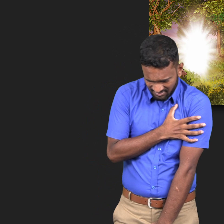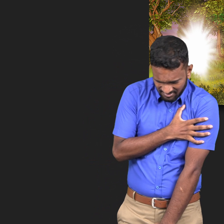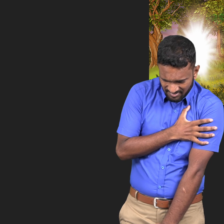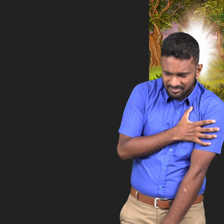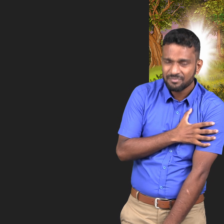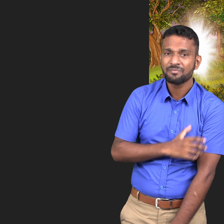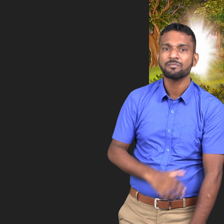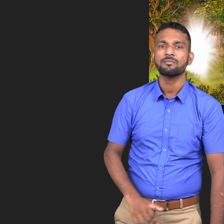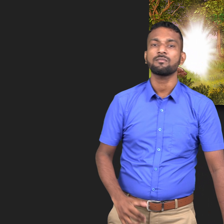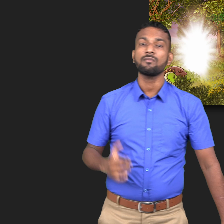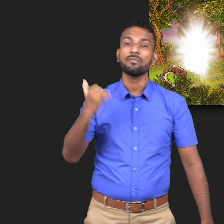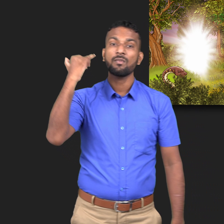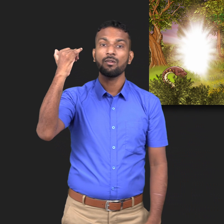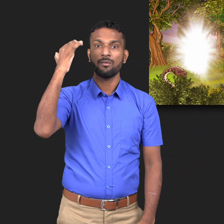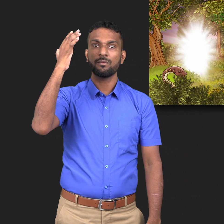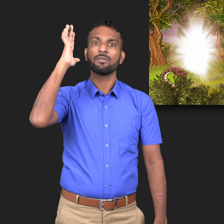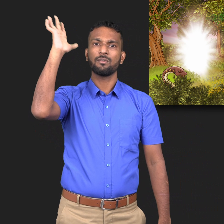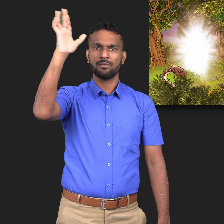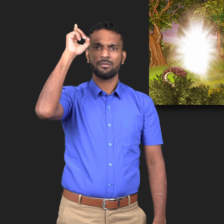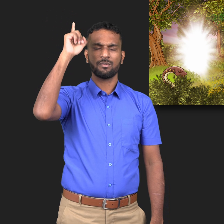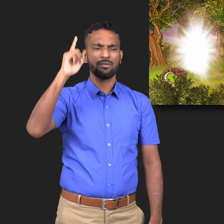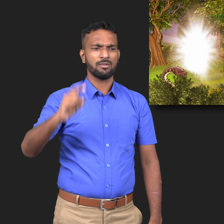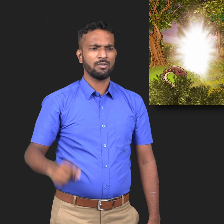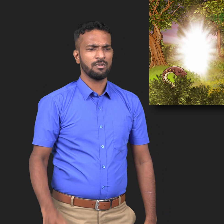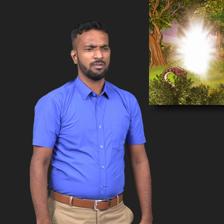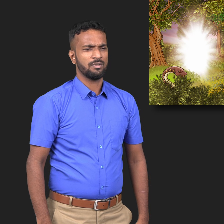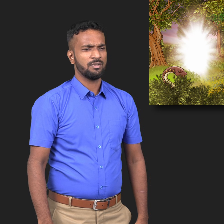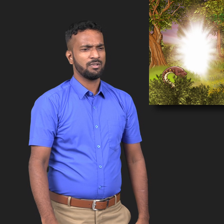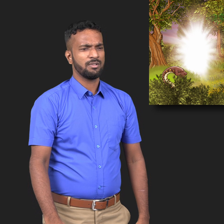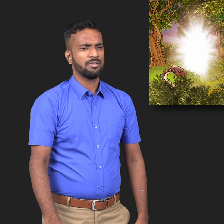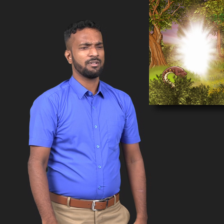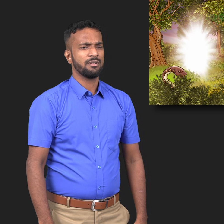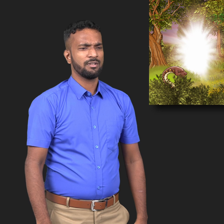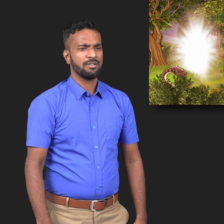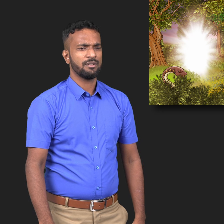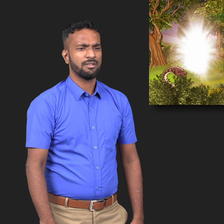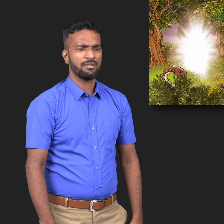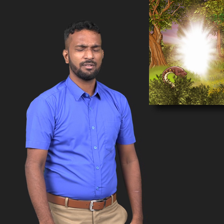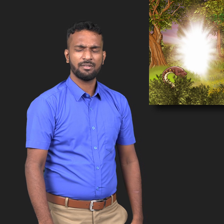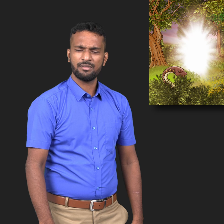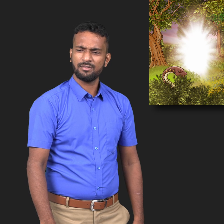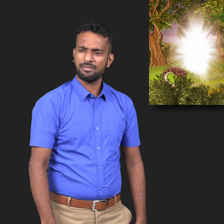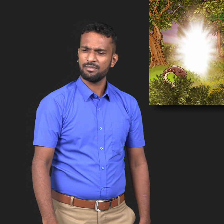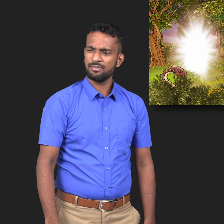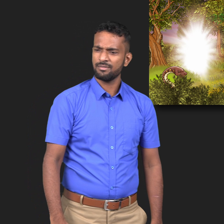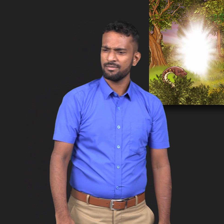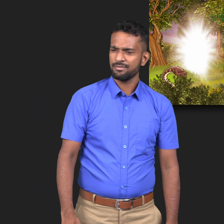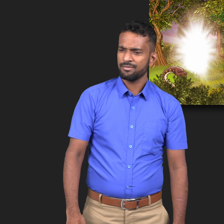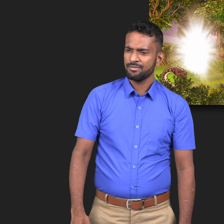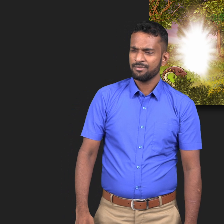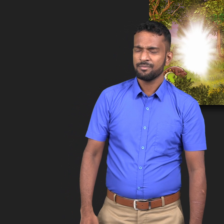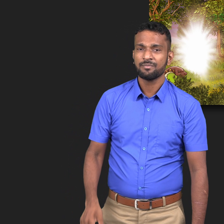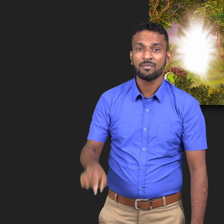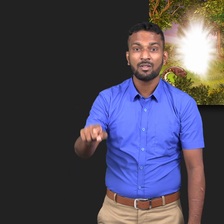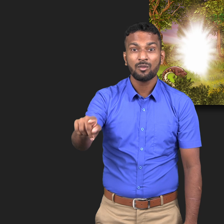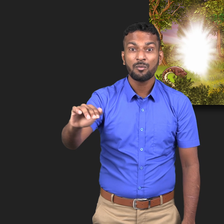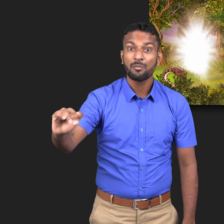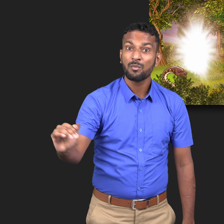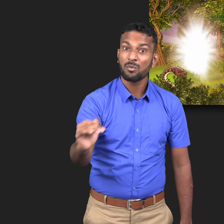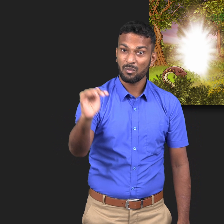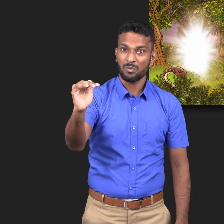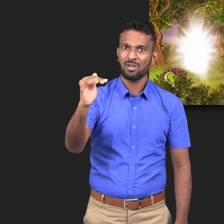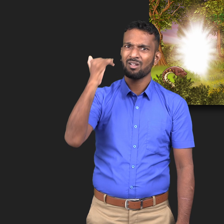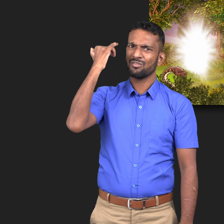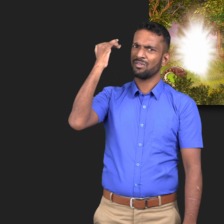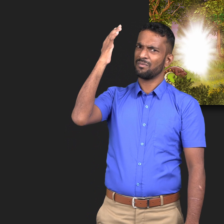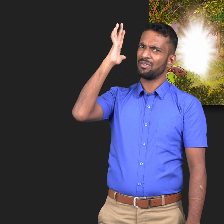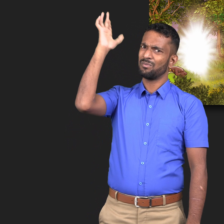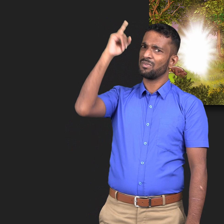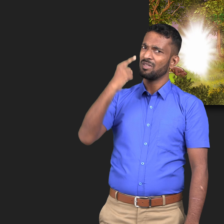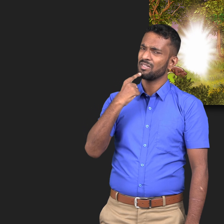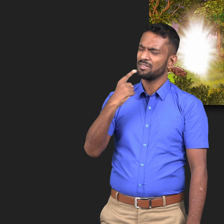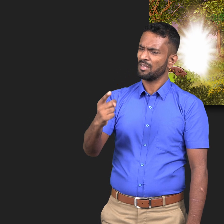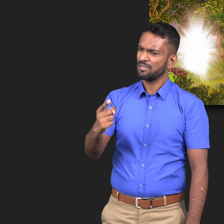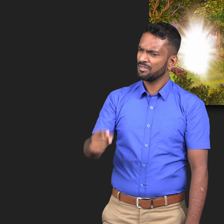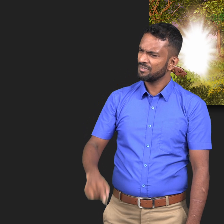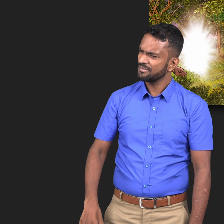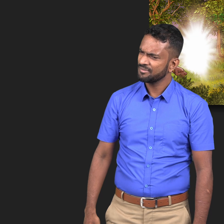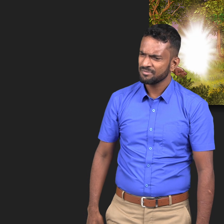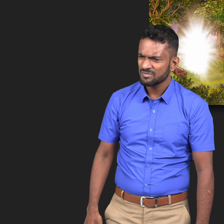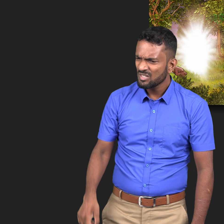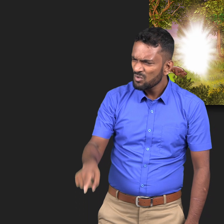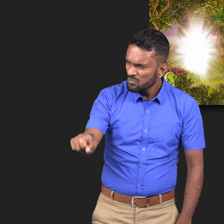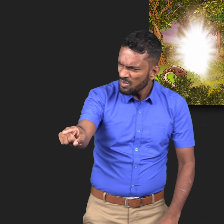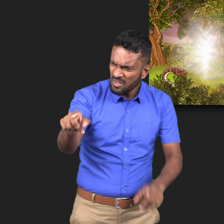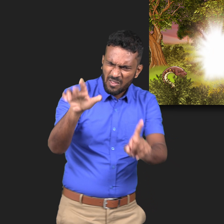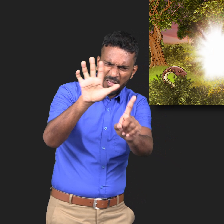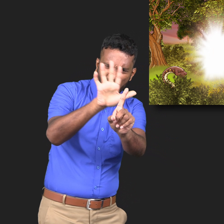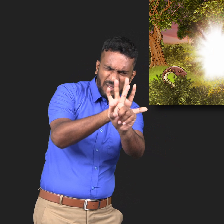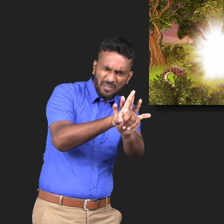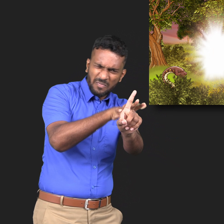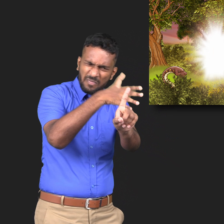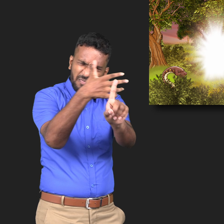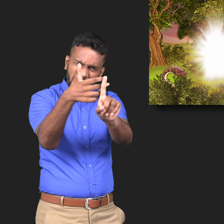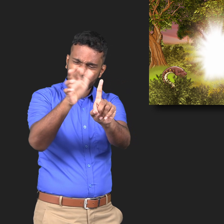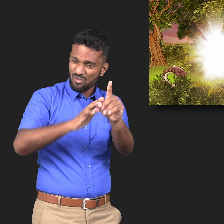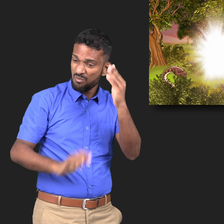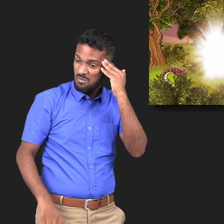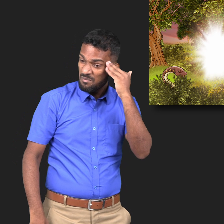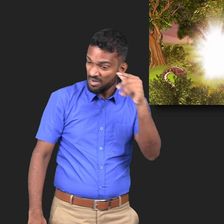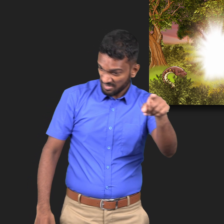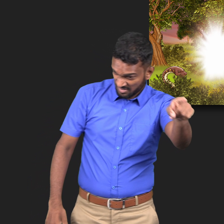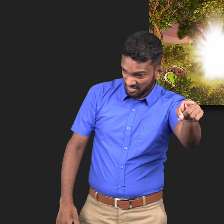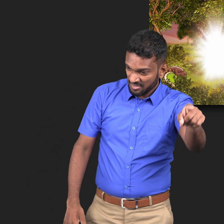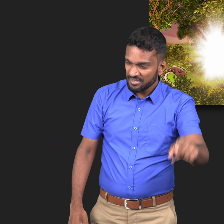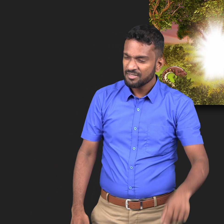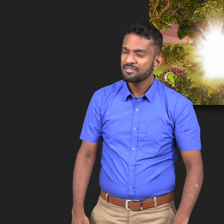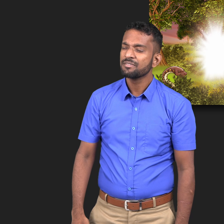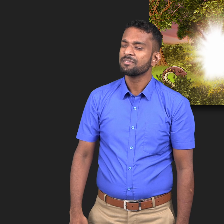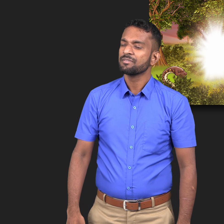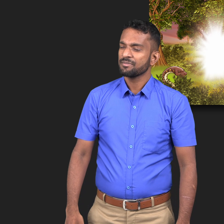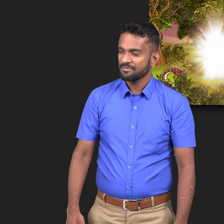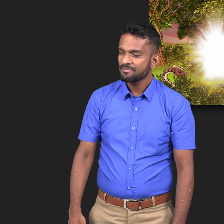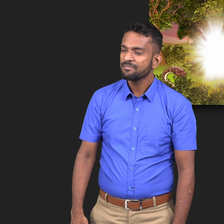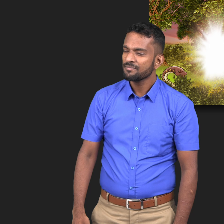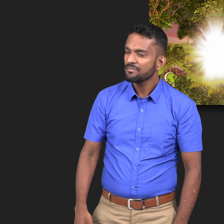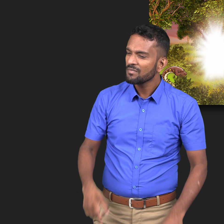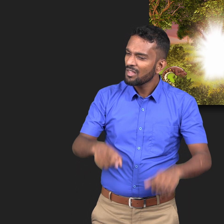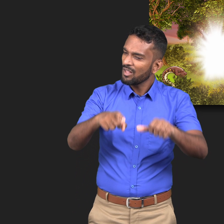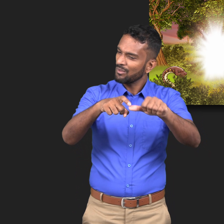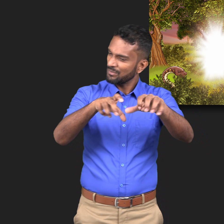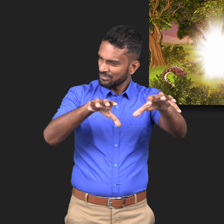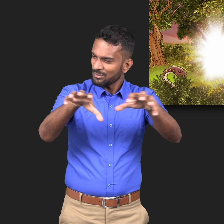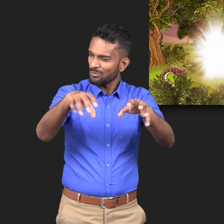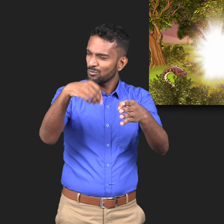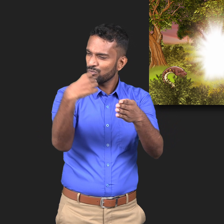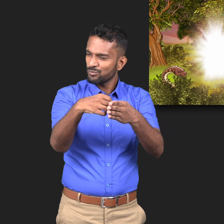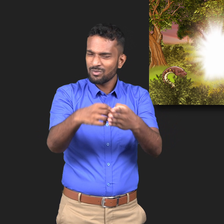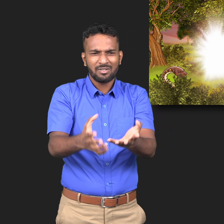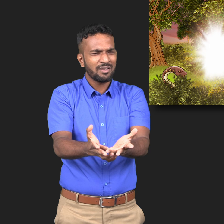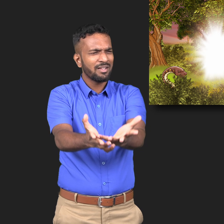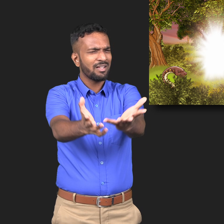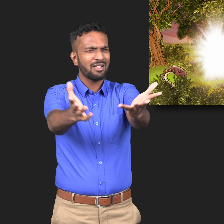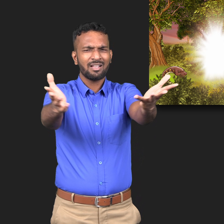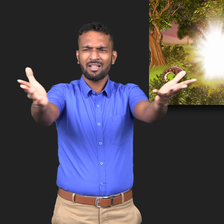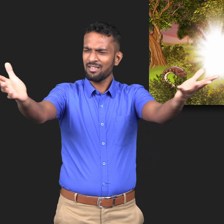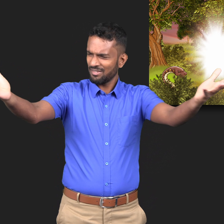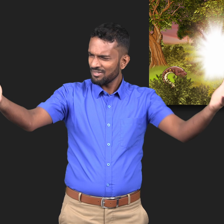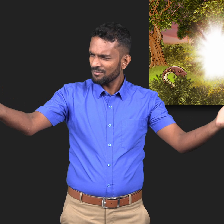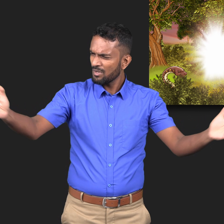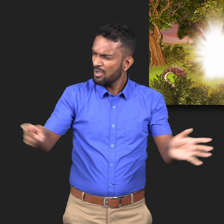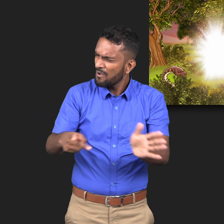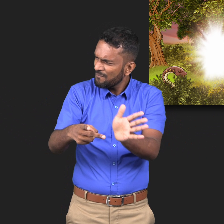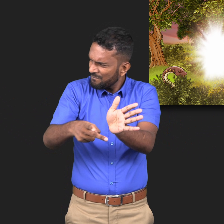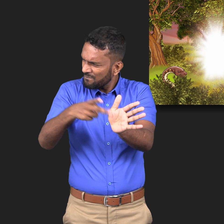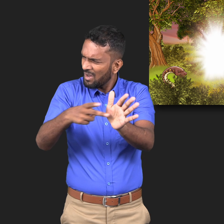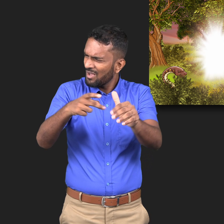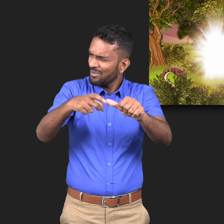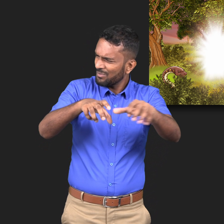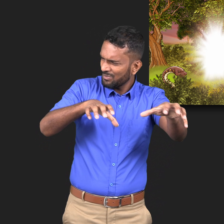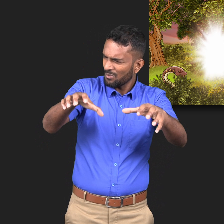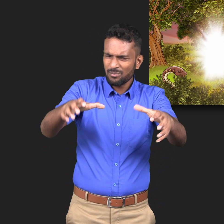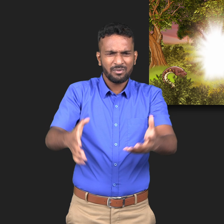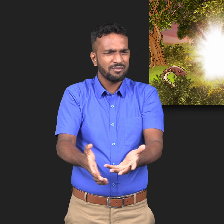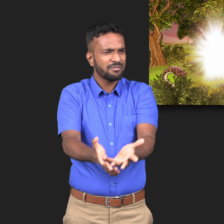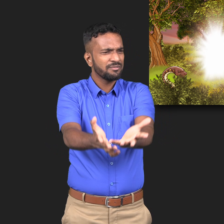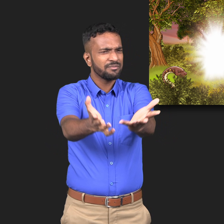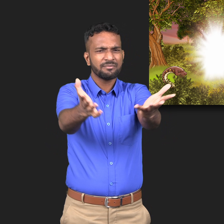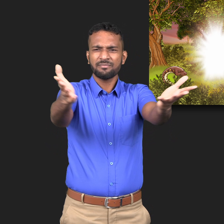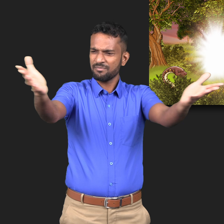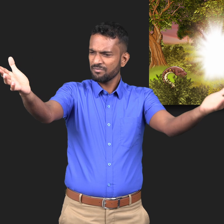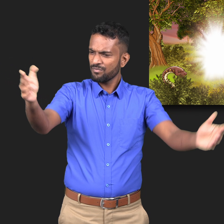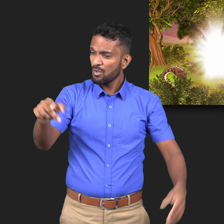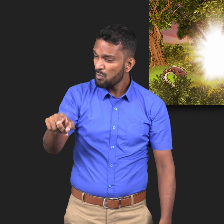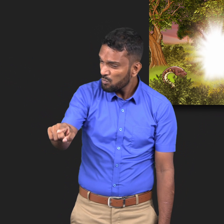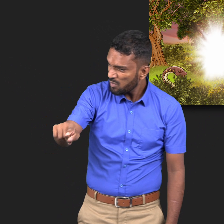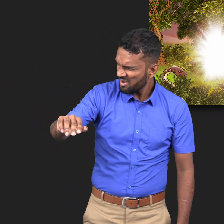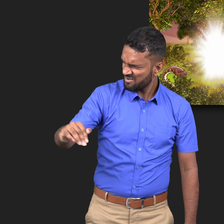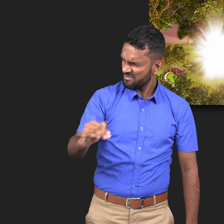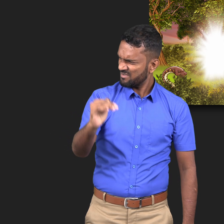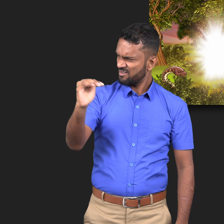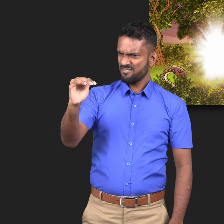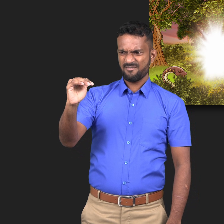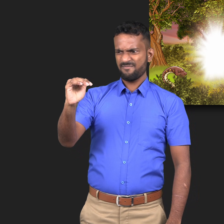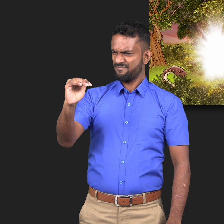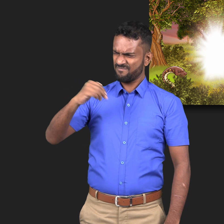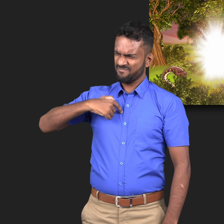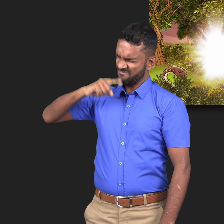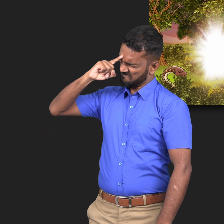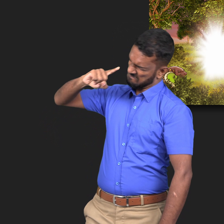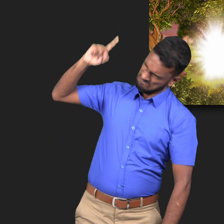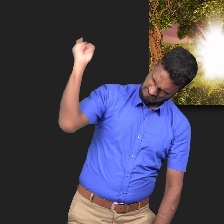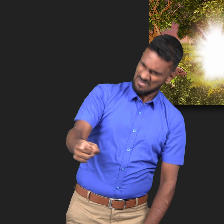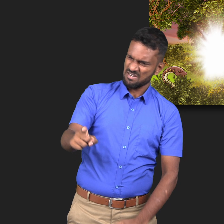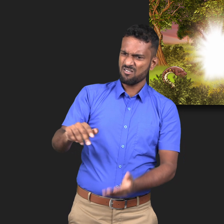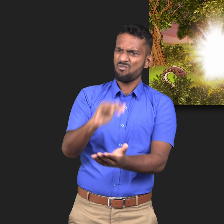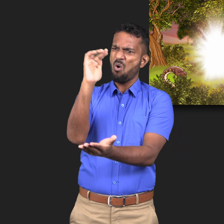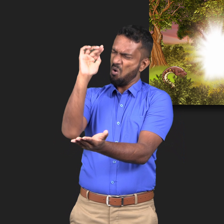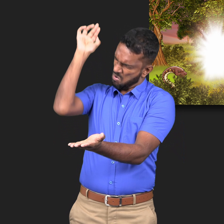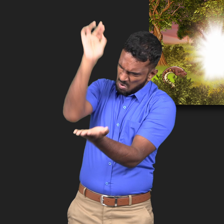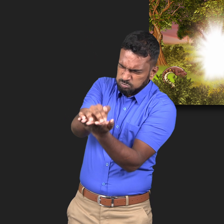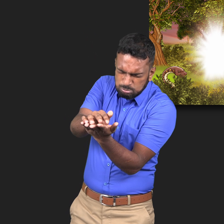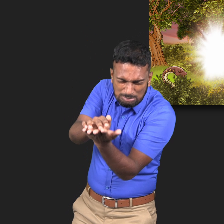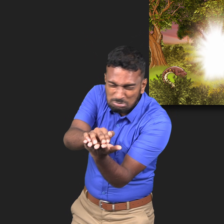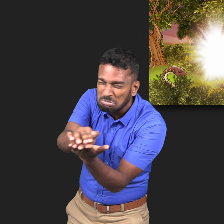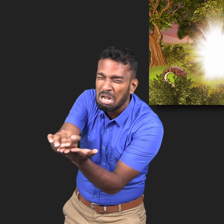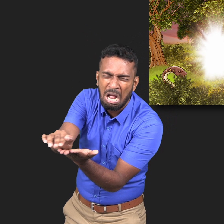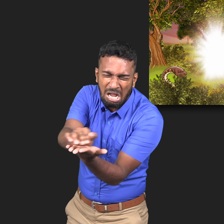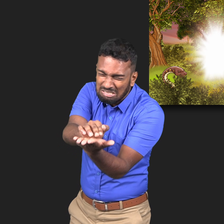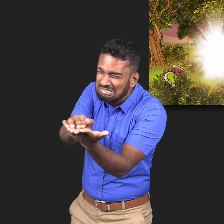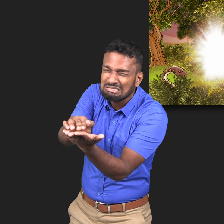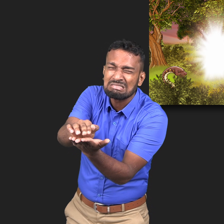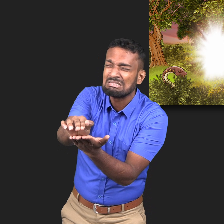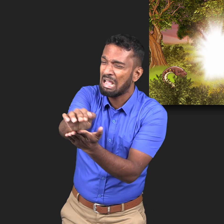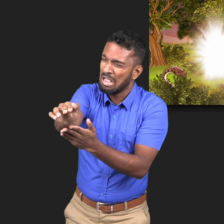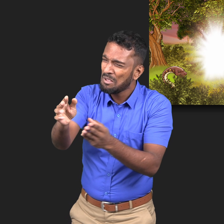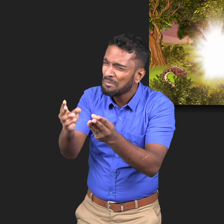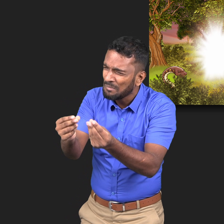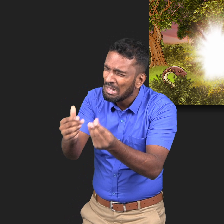So the LORD God said to the serpent: “Because you have done this, cursed are you above all livestock and every beast of the field!